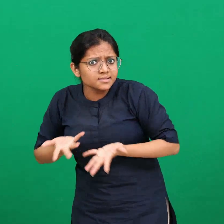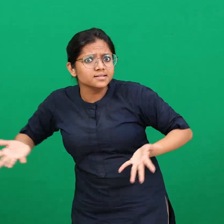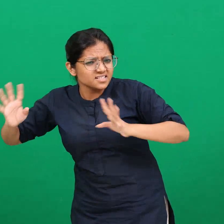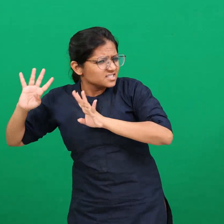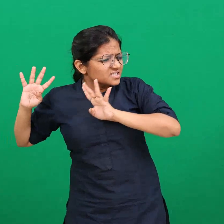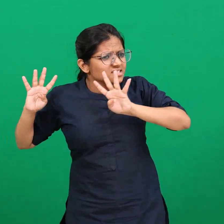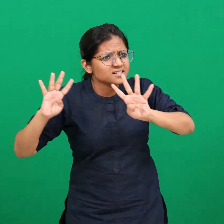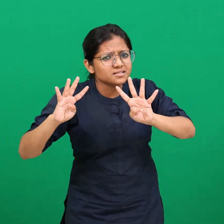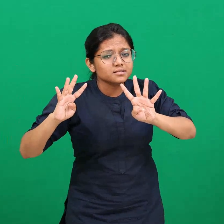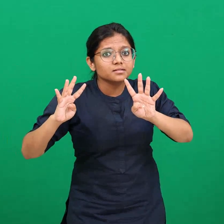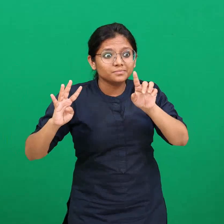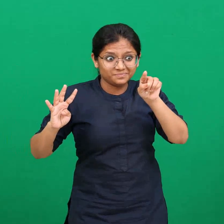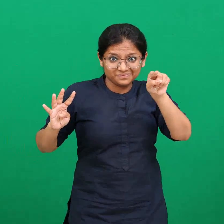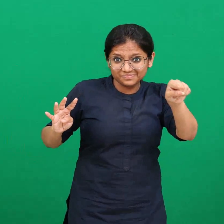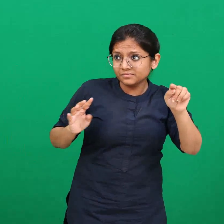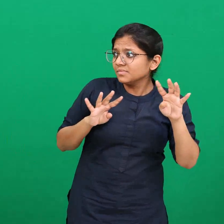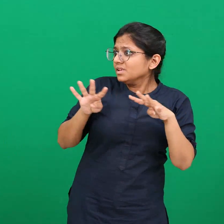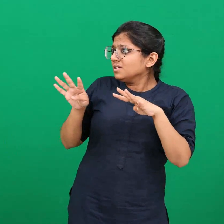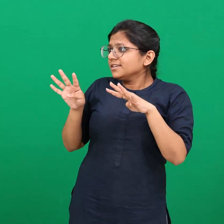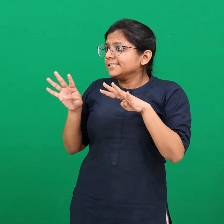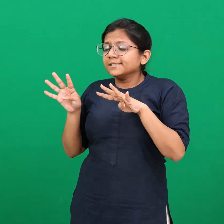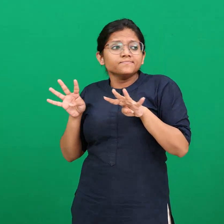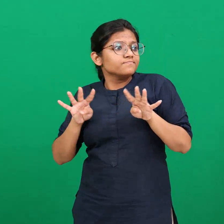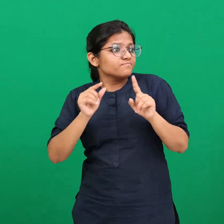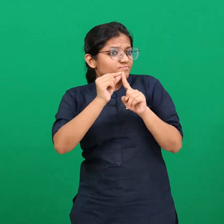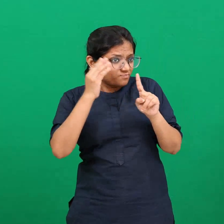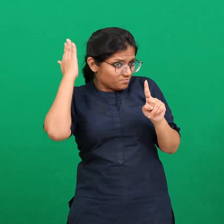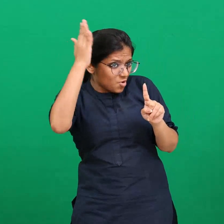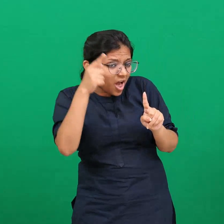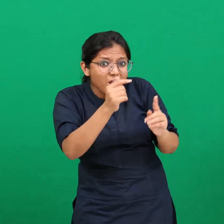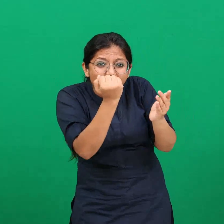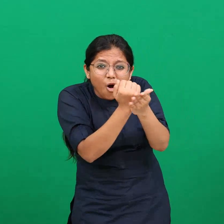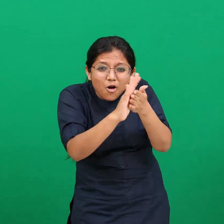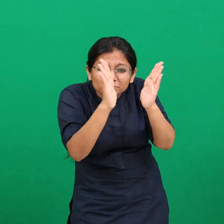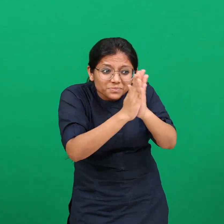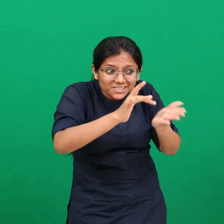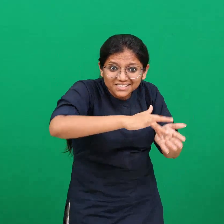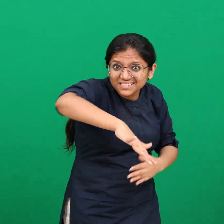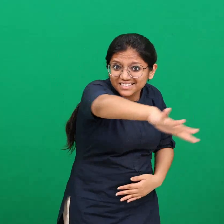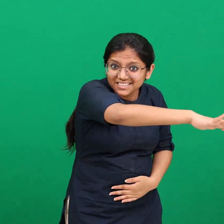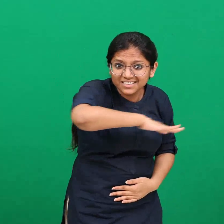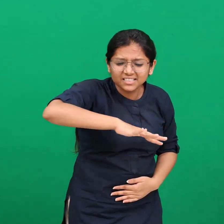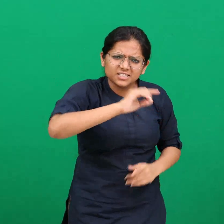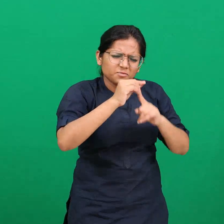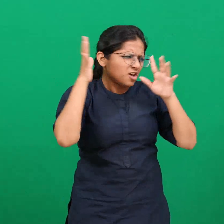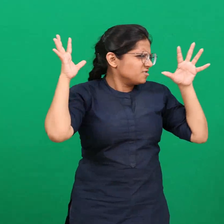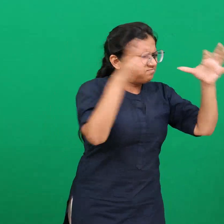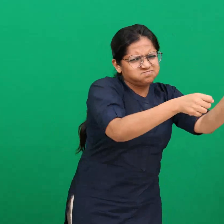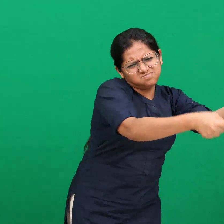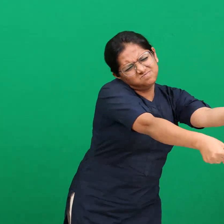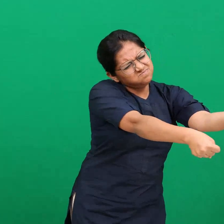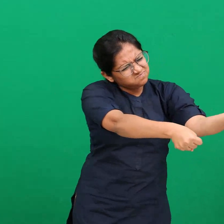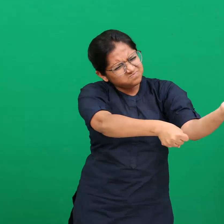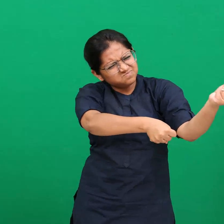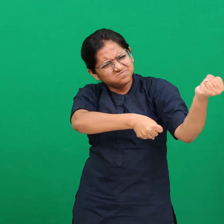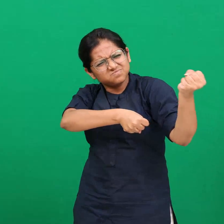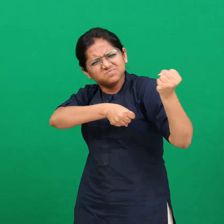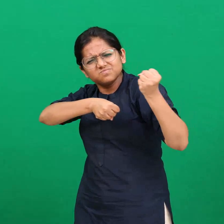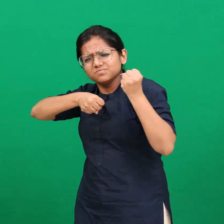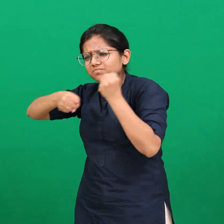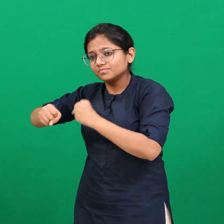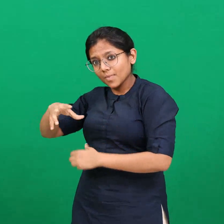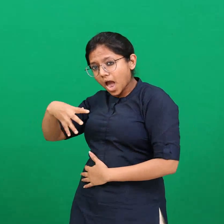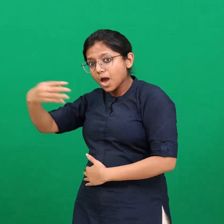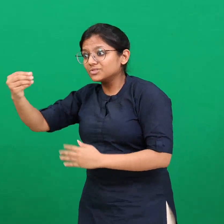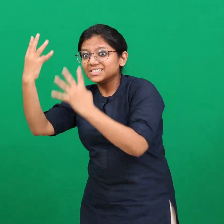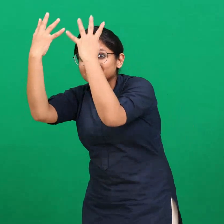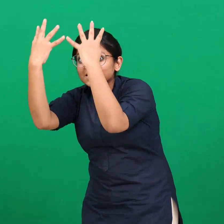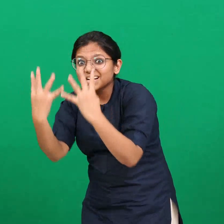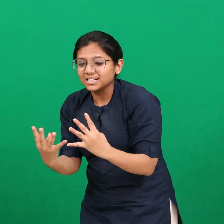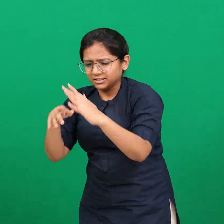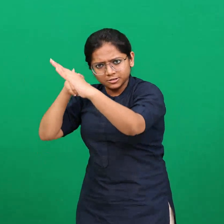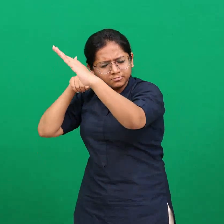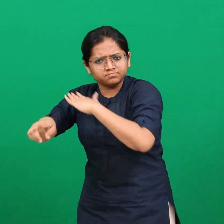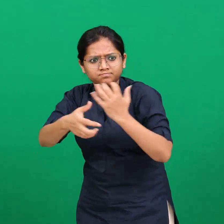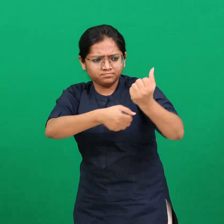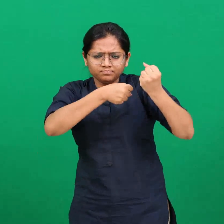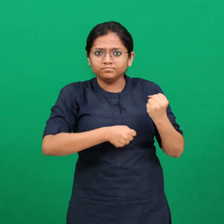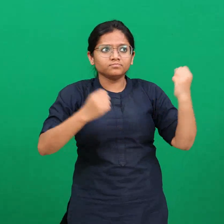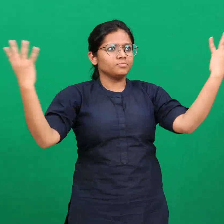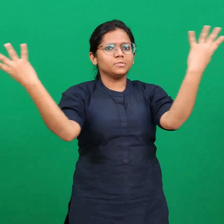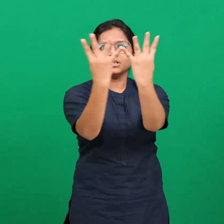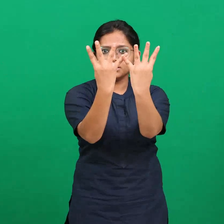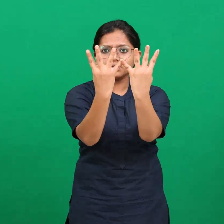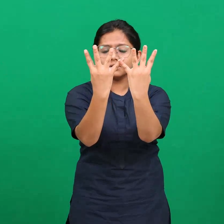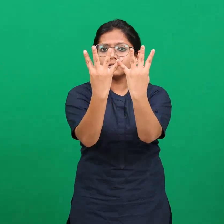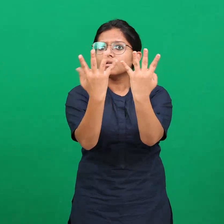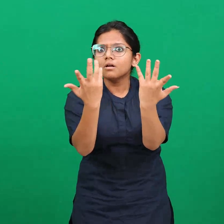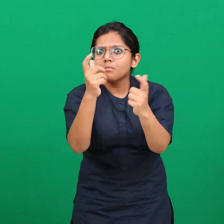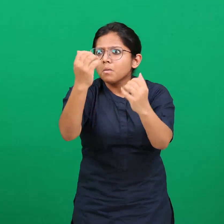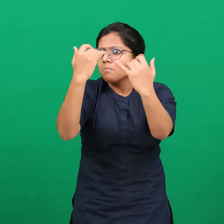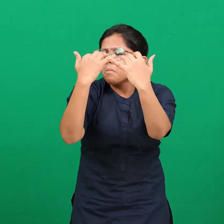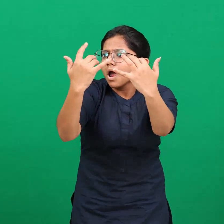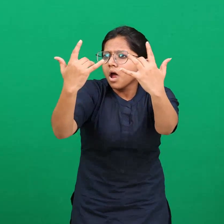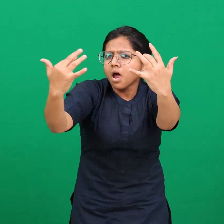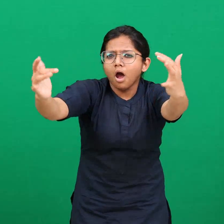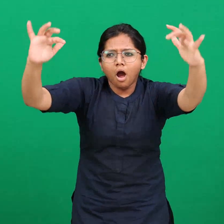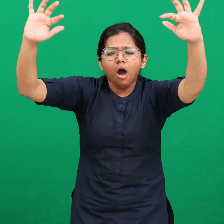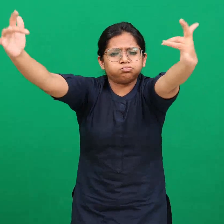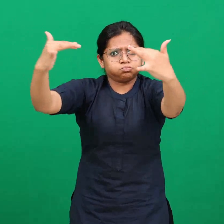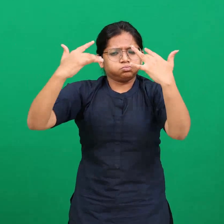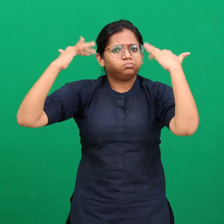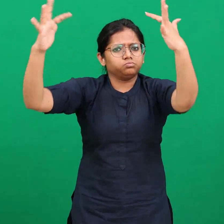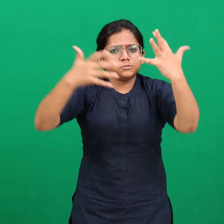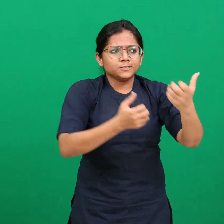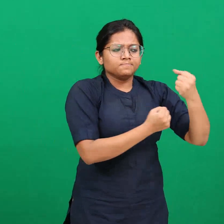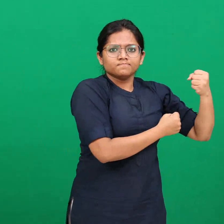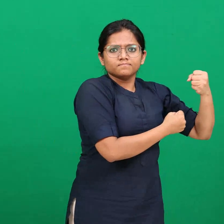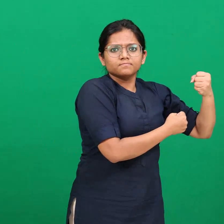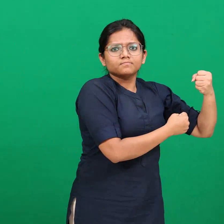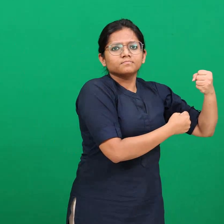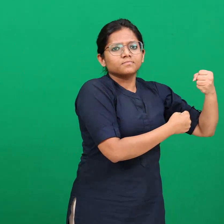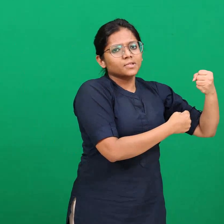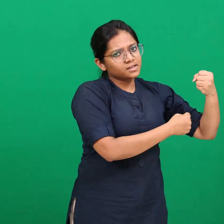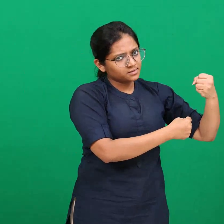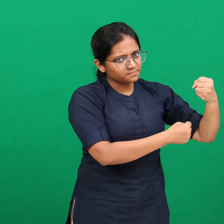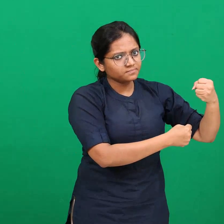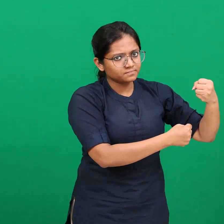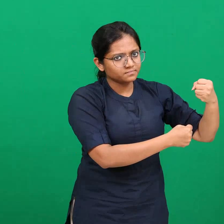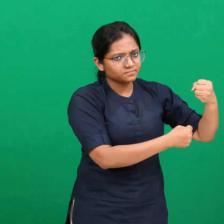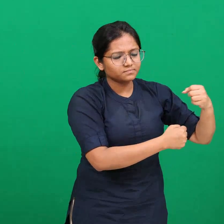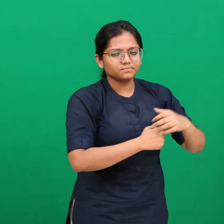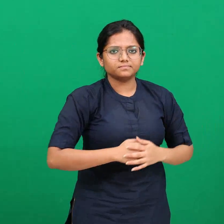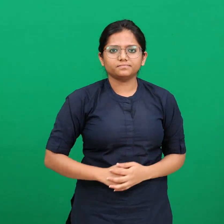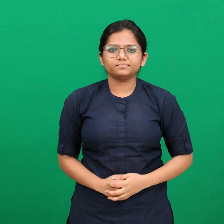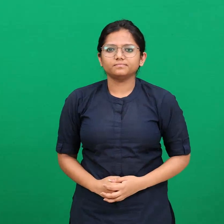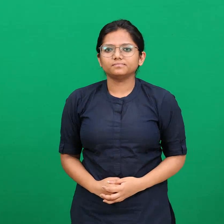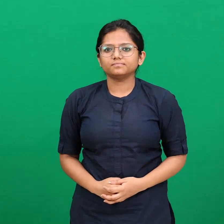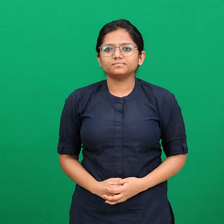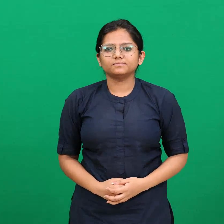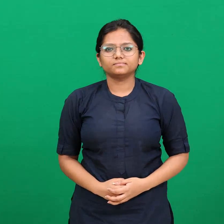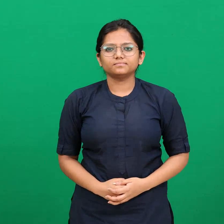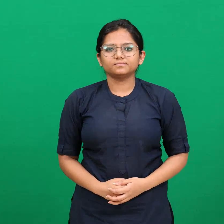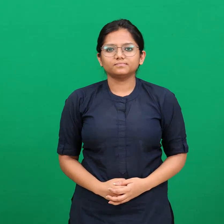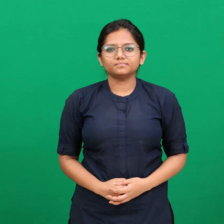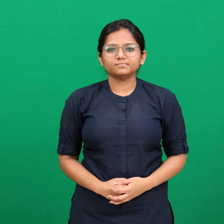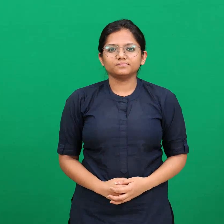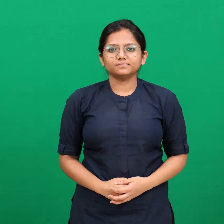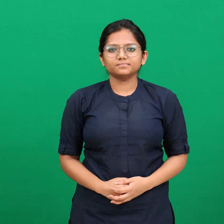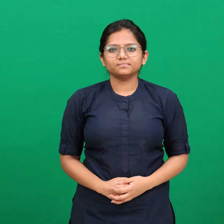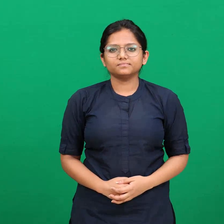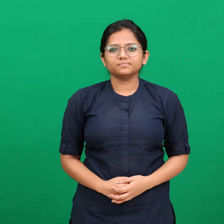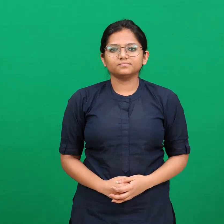They seized Paul and dragged him out of the temple, and at once the gates were shut.